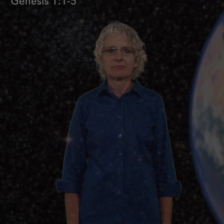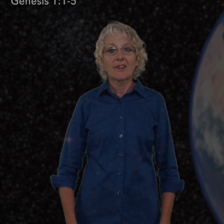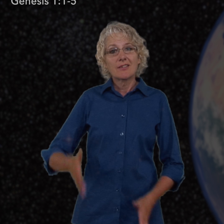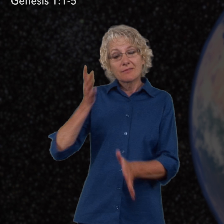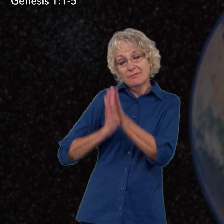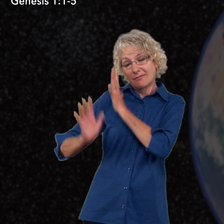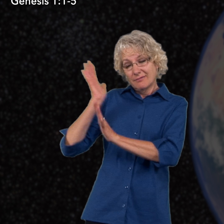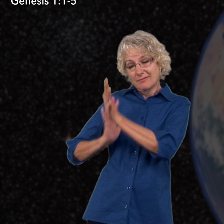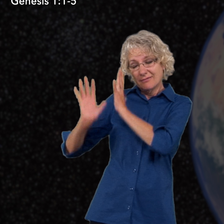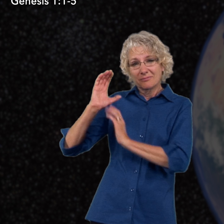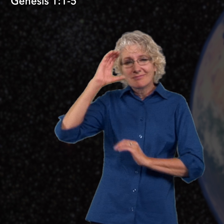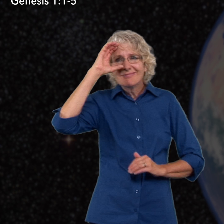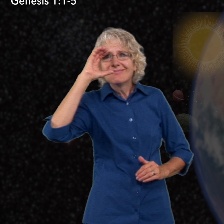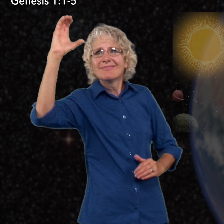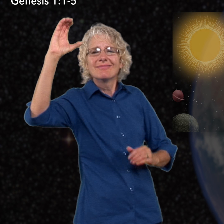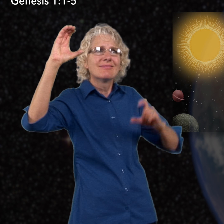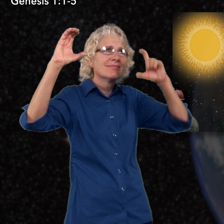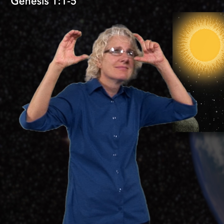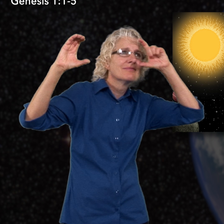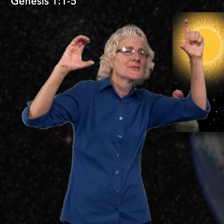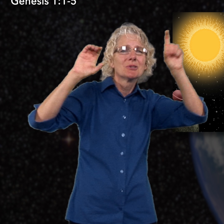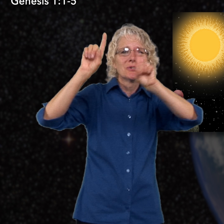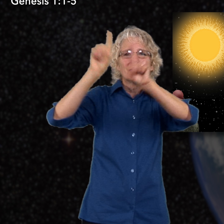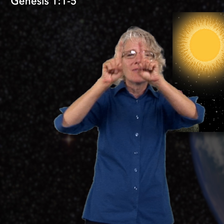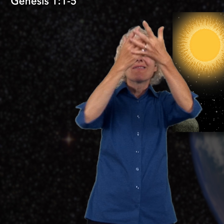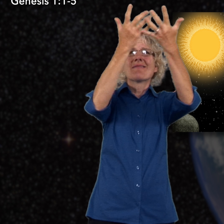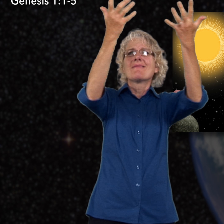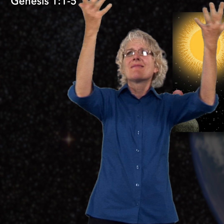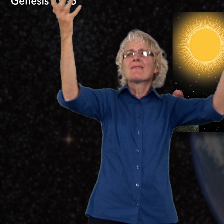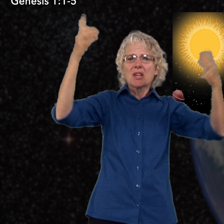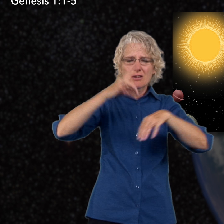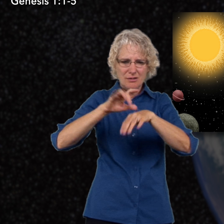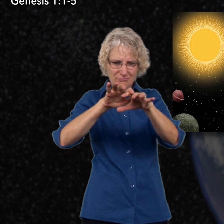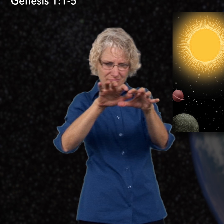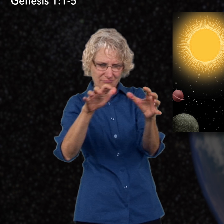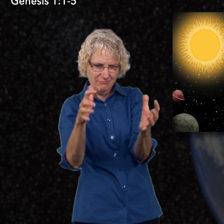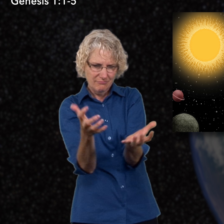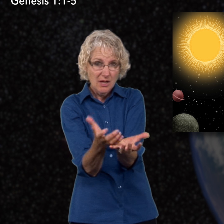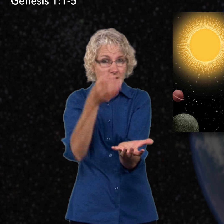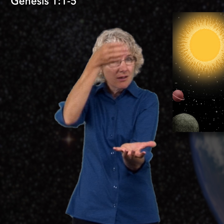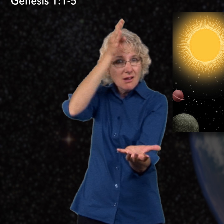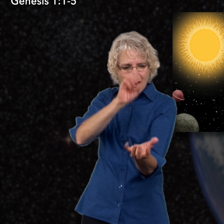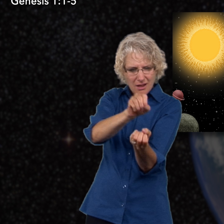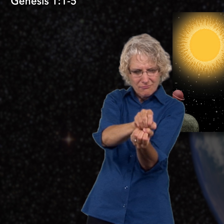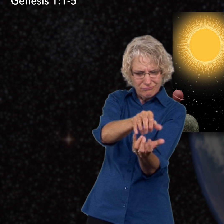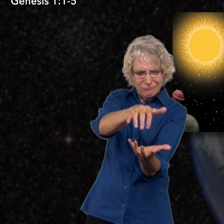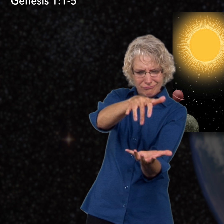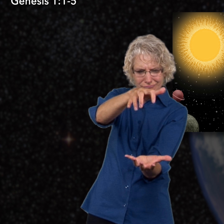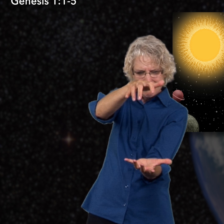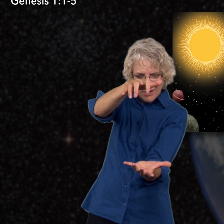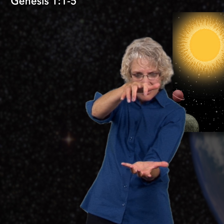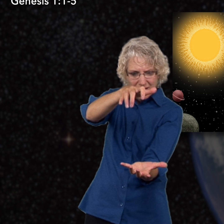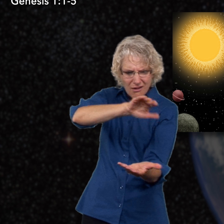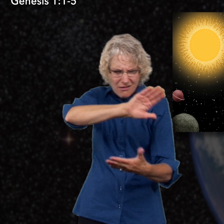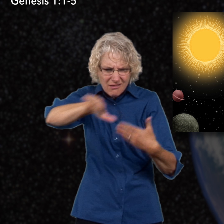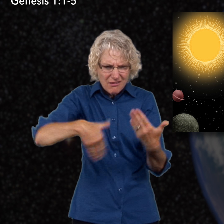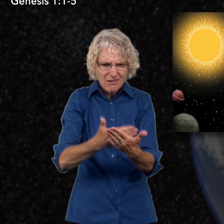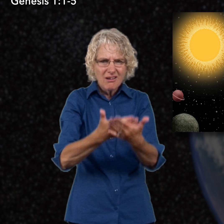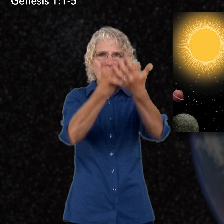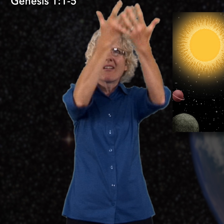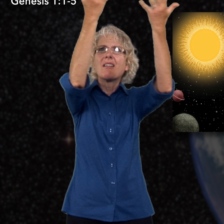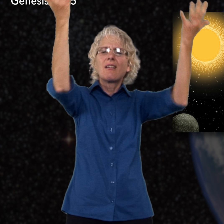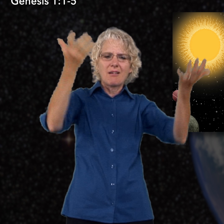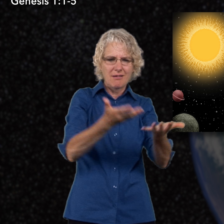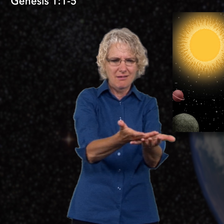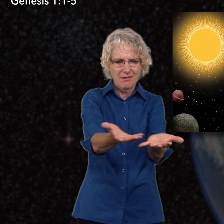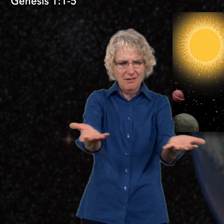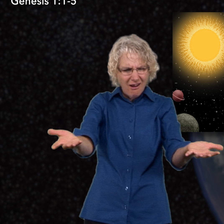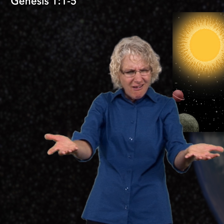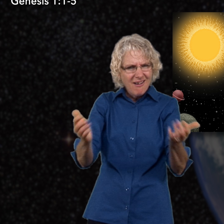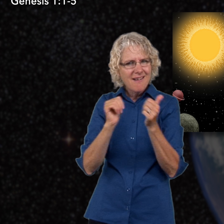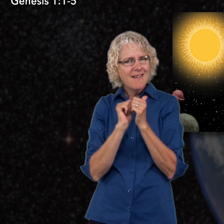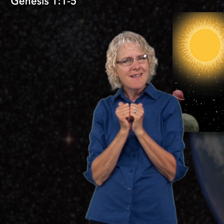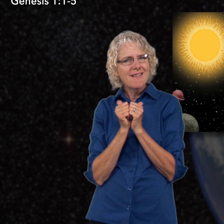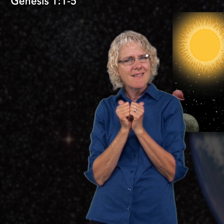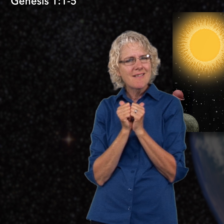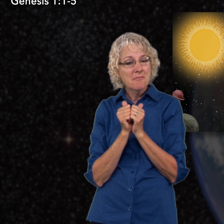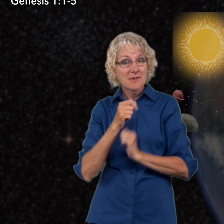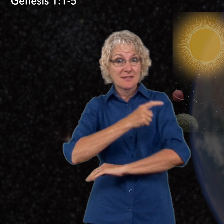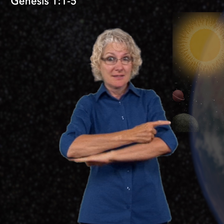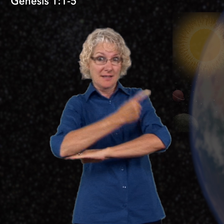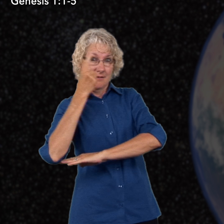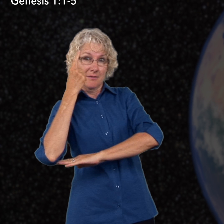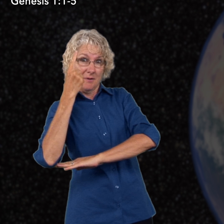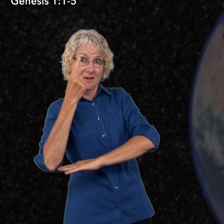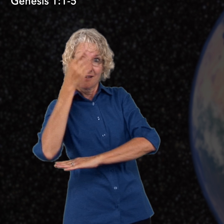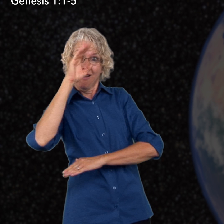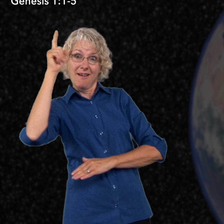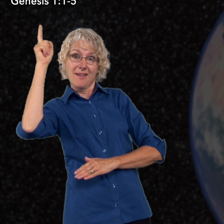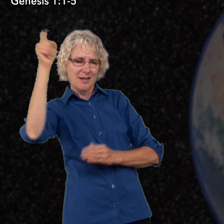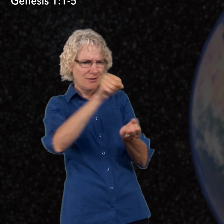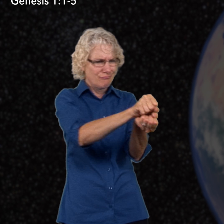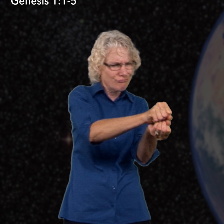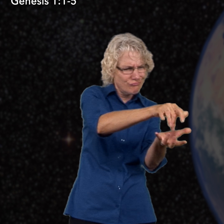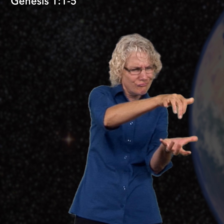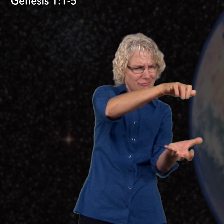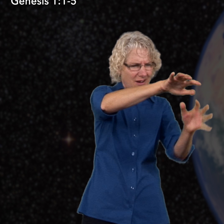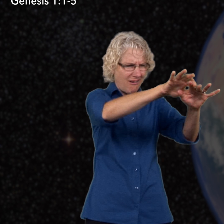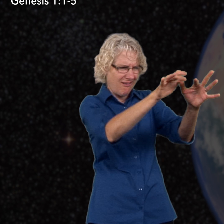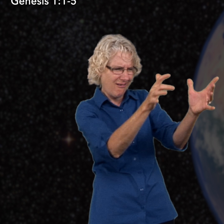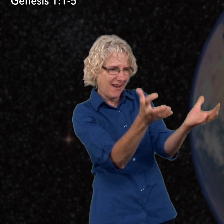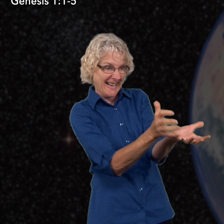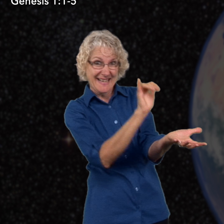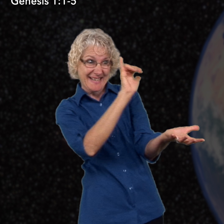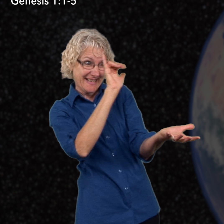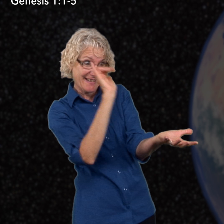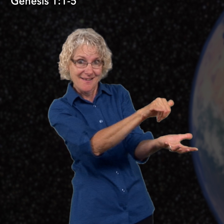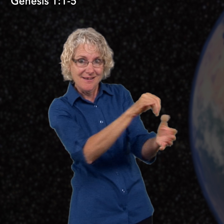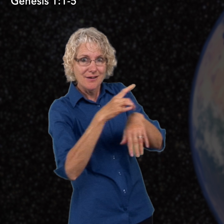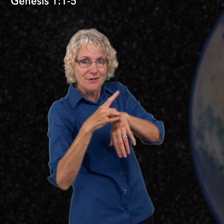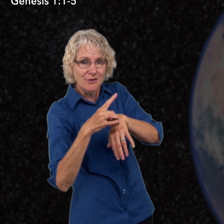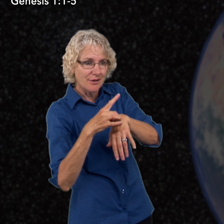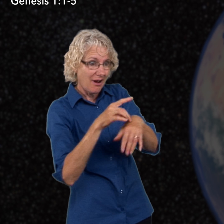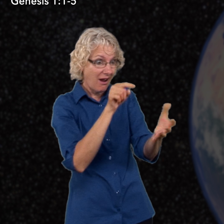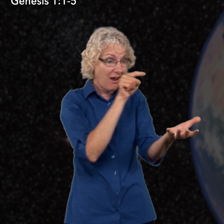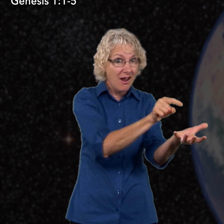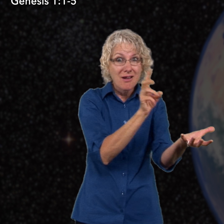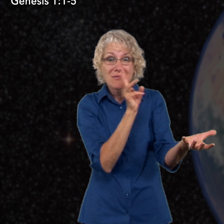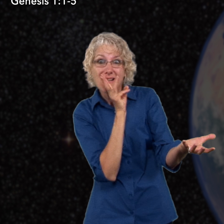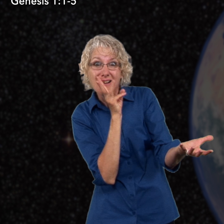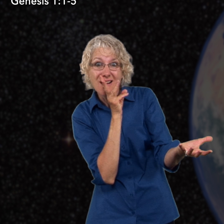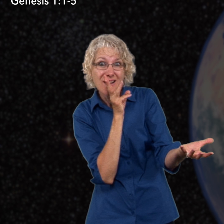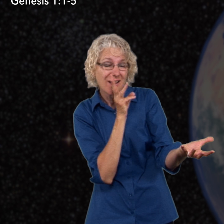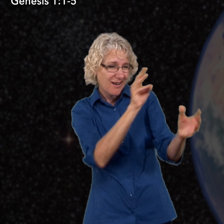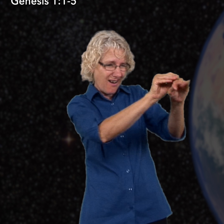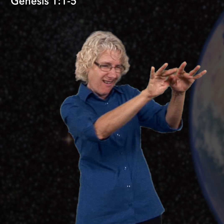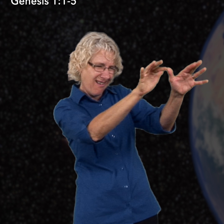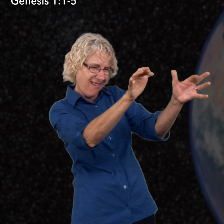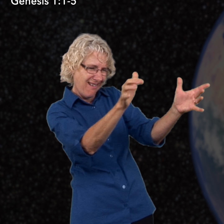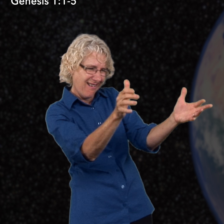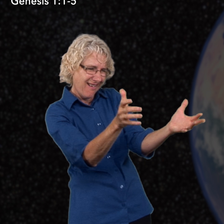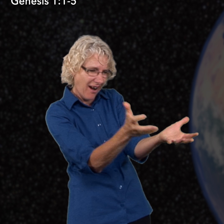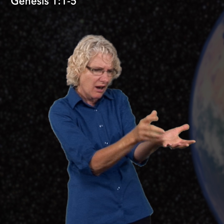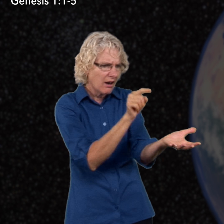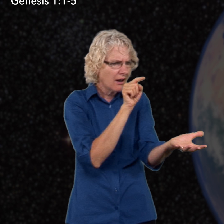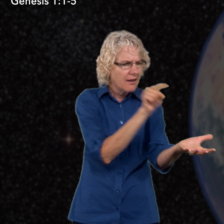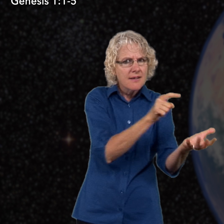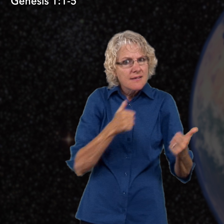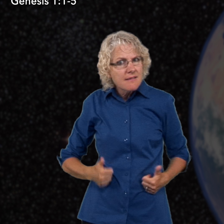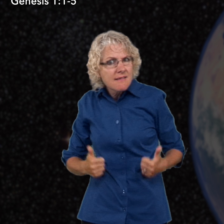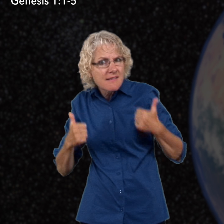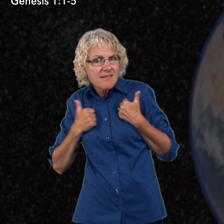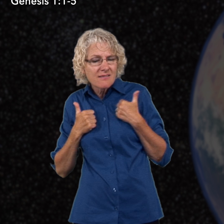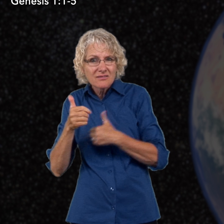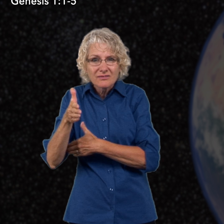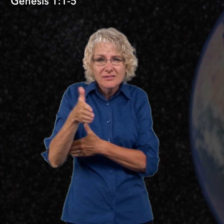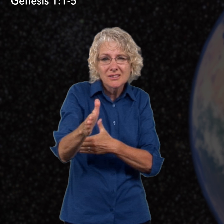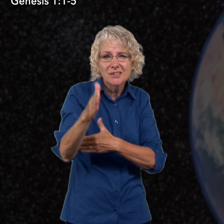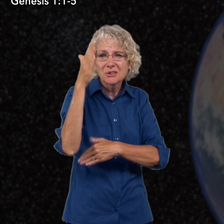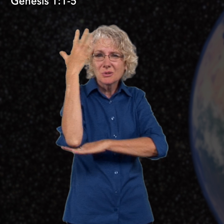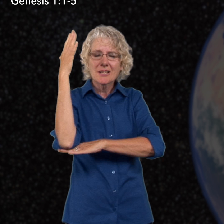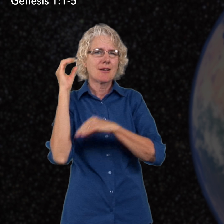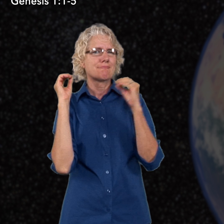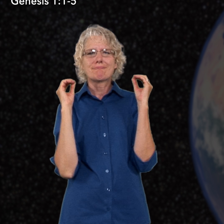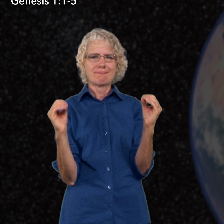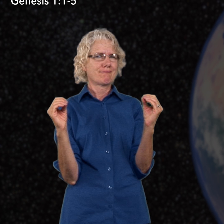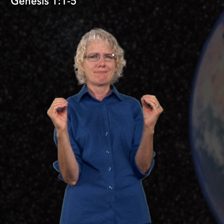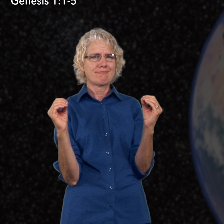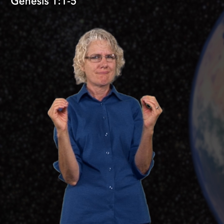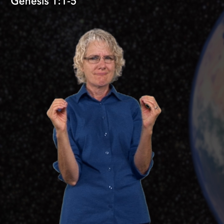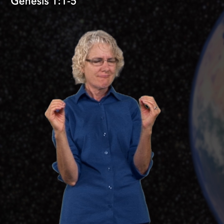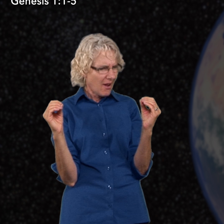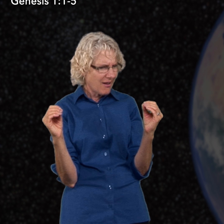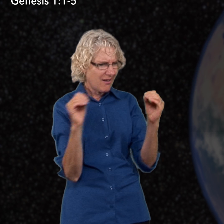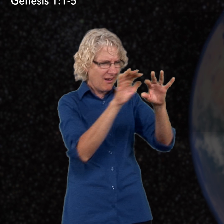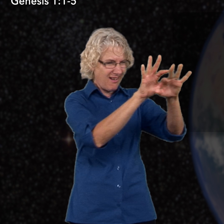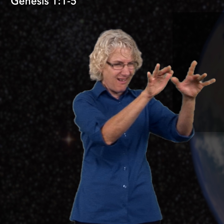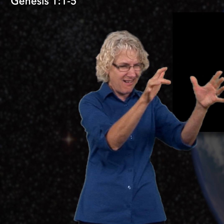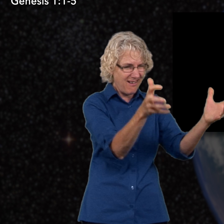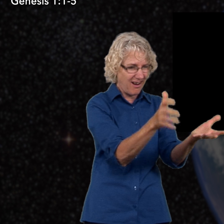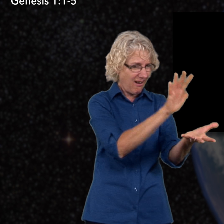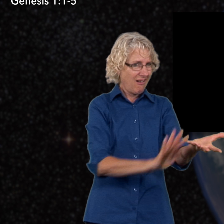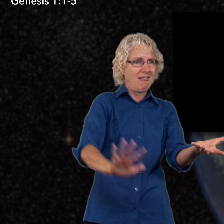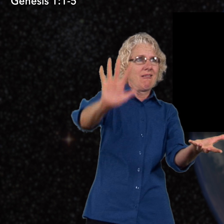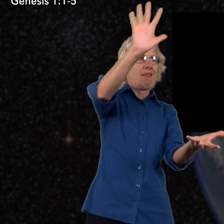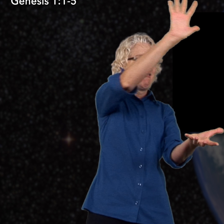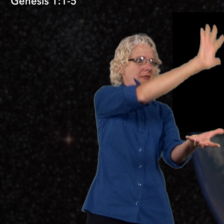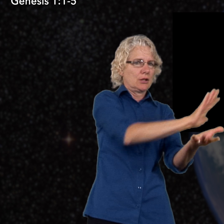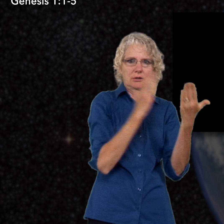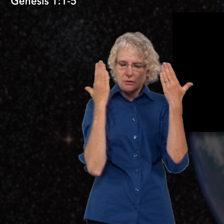In the beginning God created the heavens and the earth.